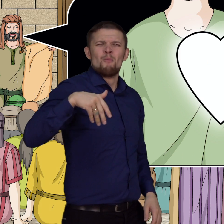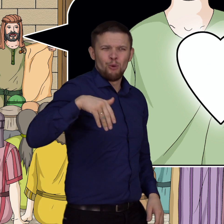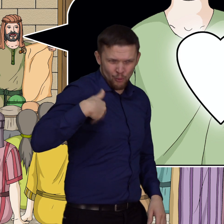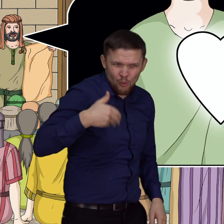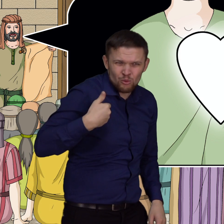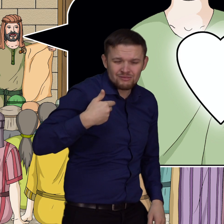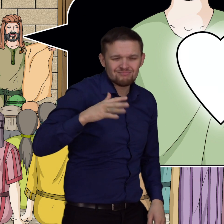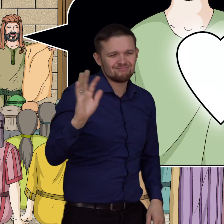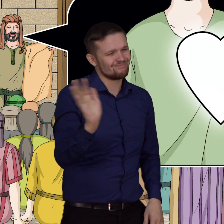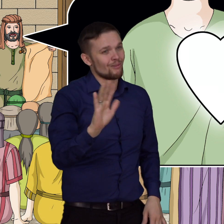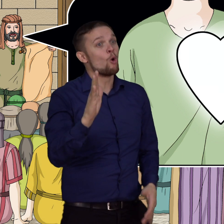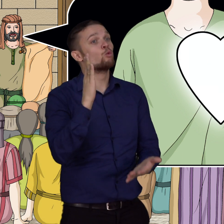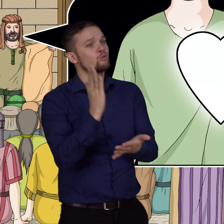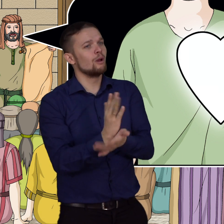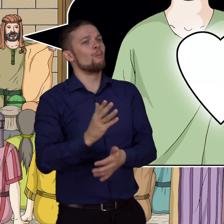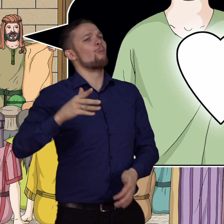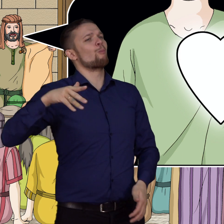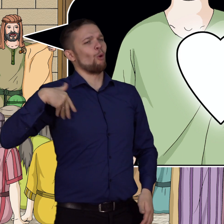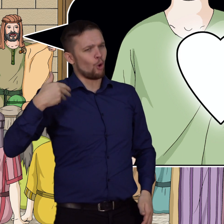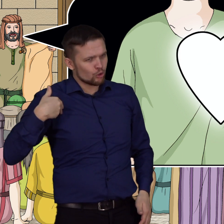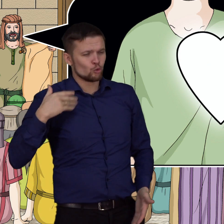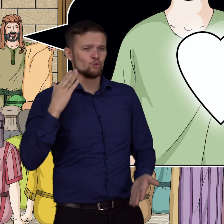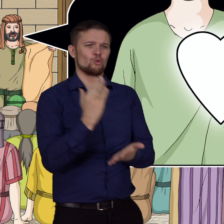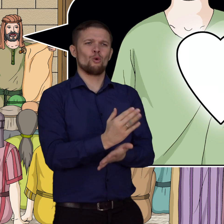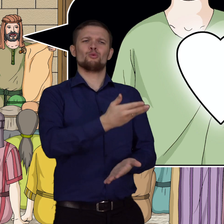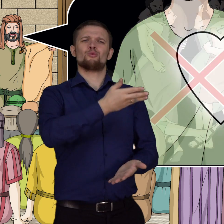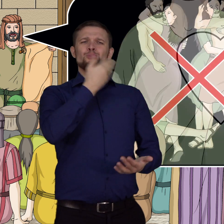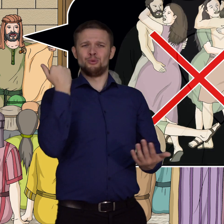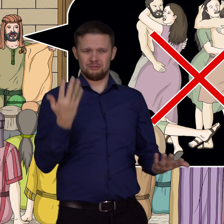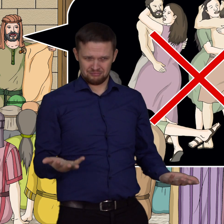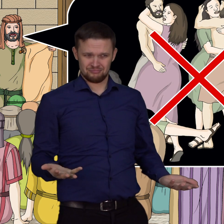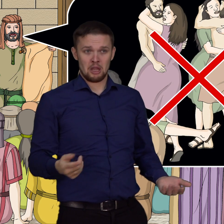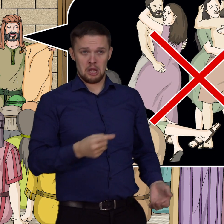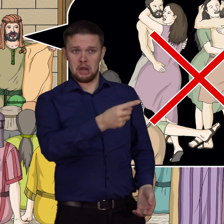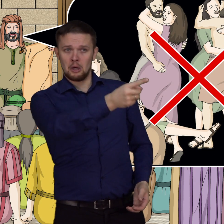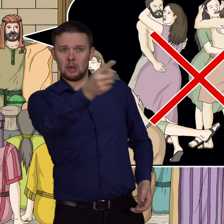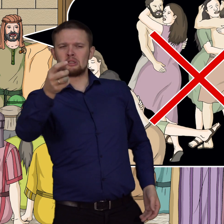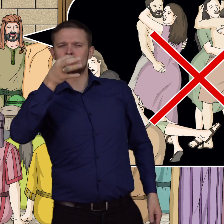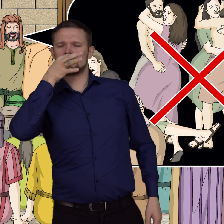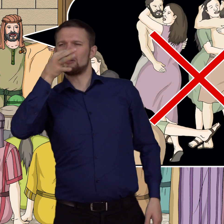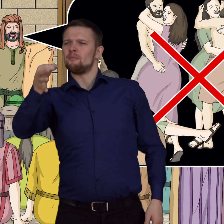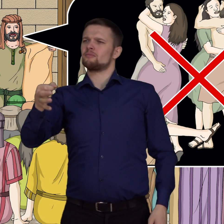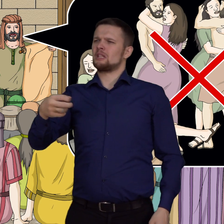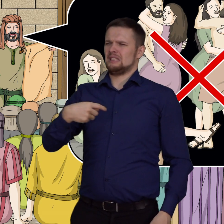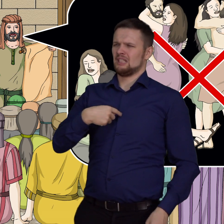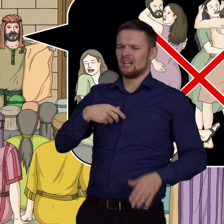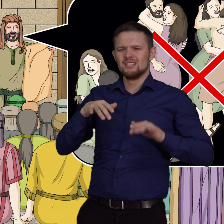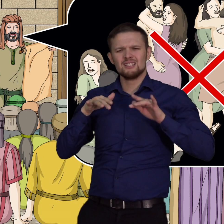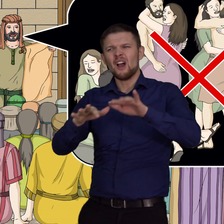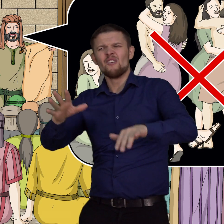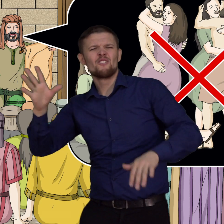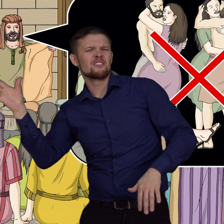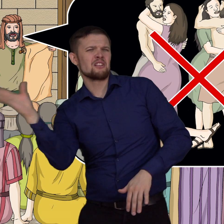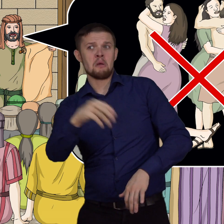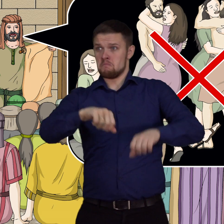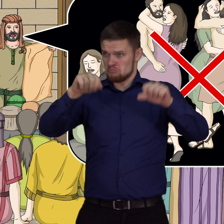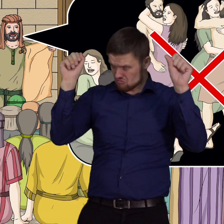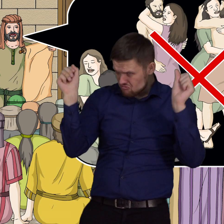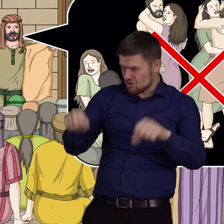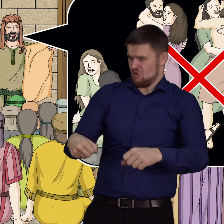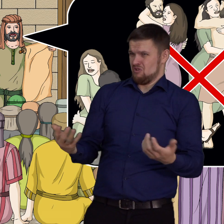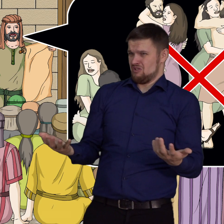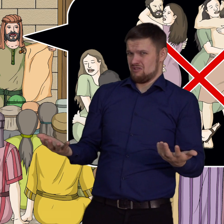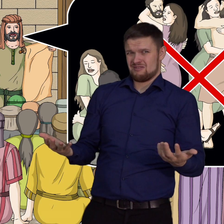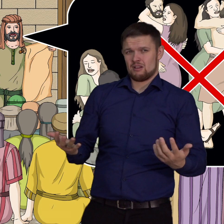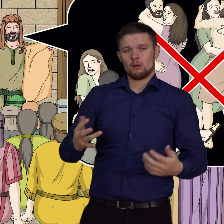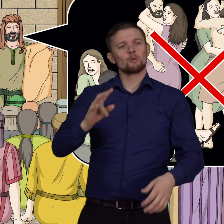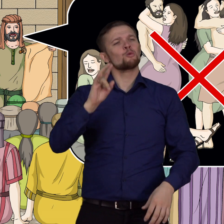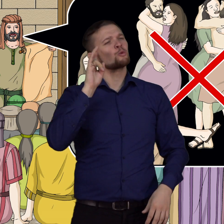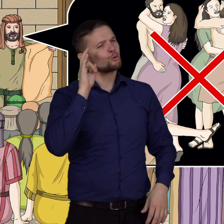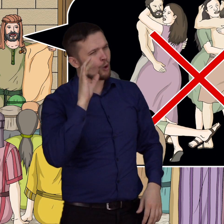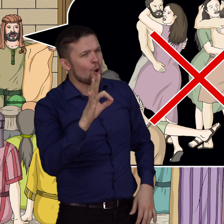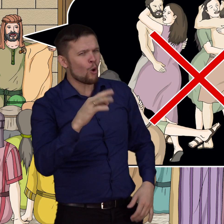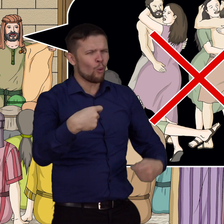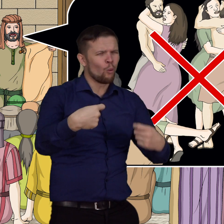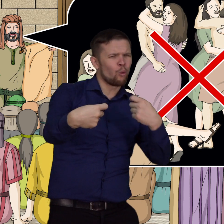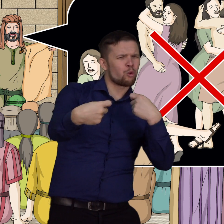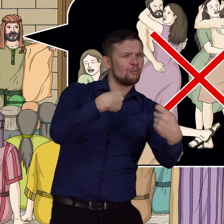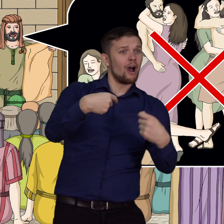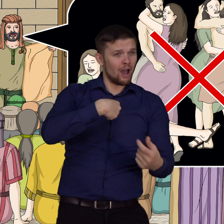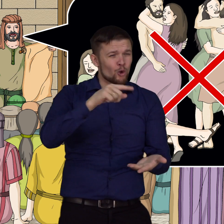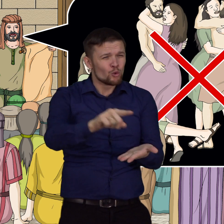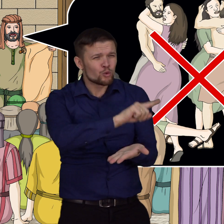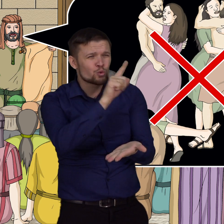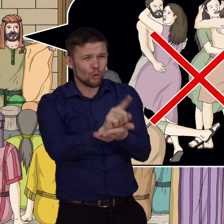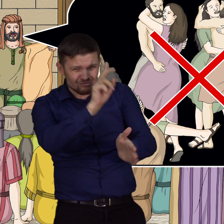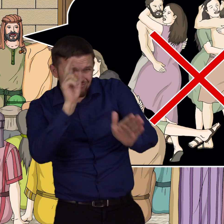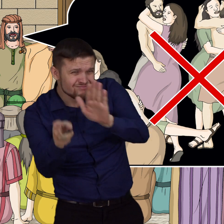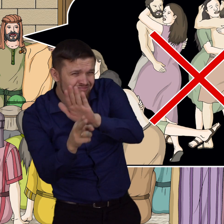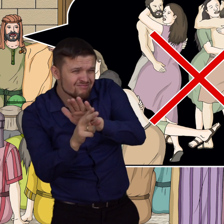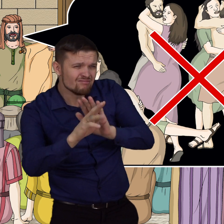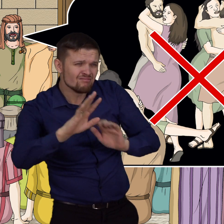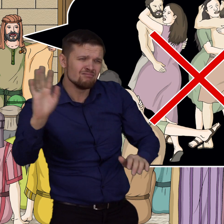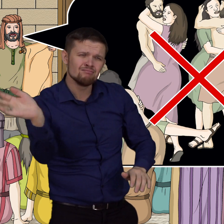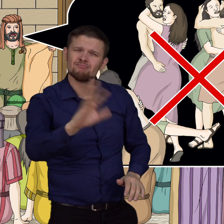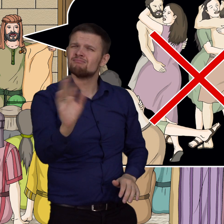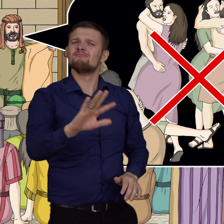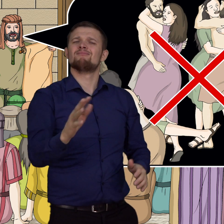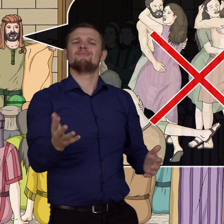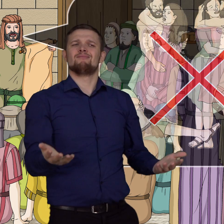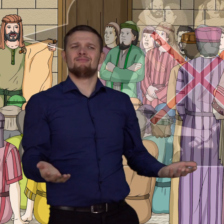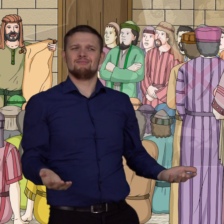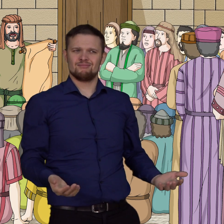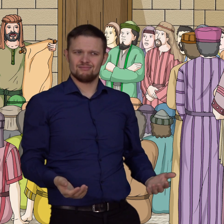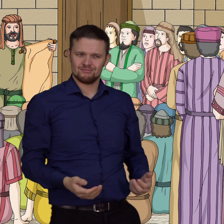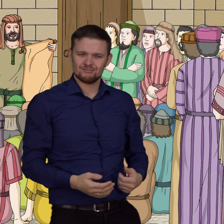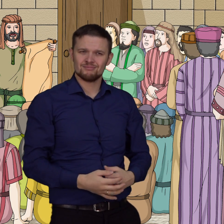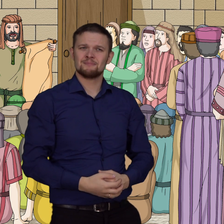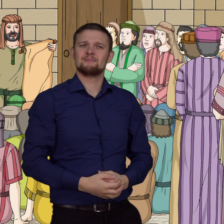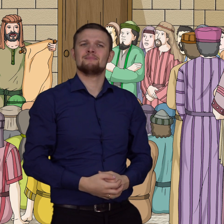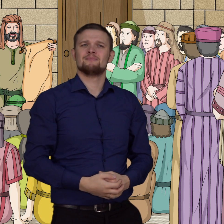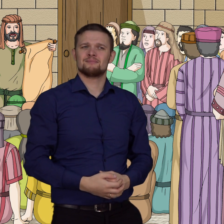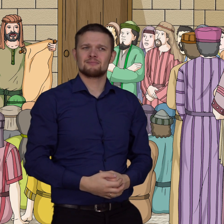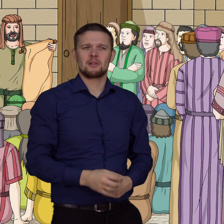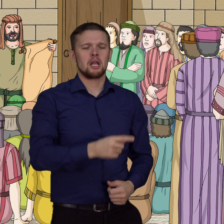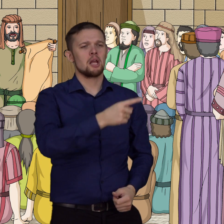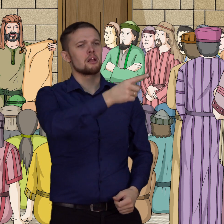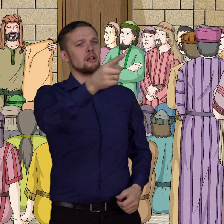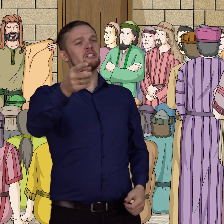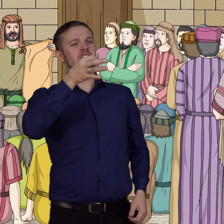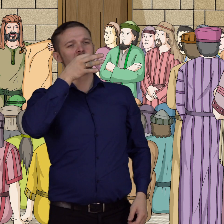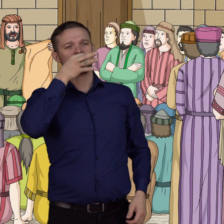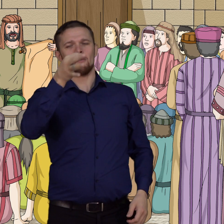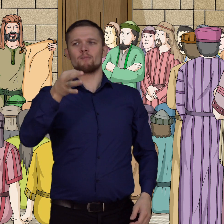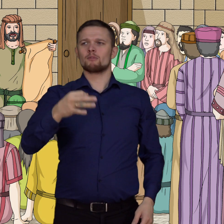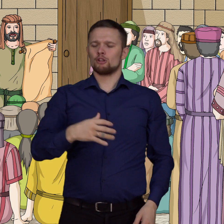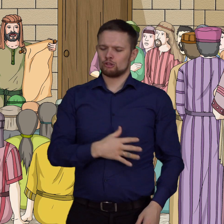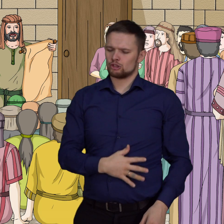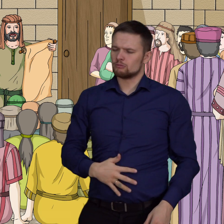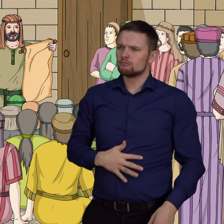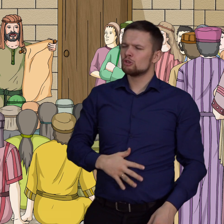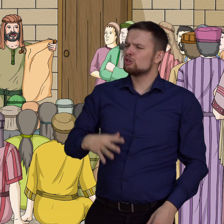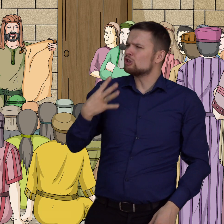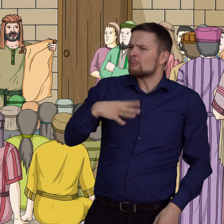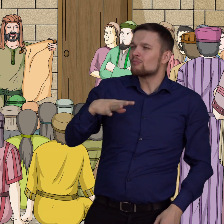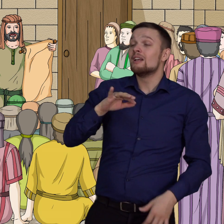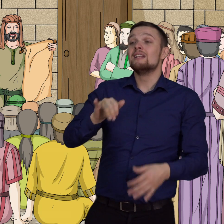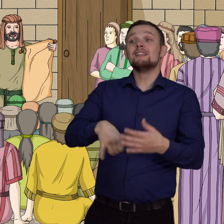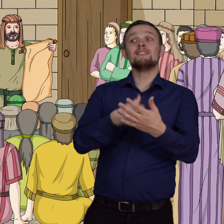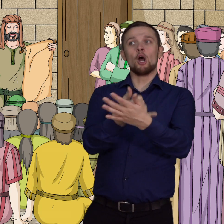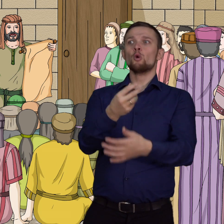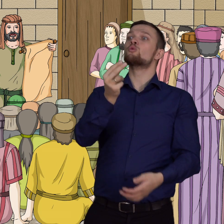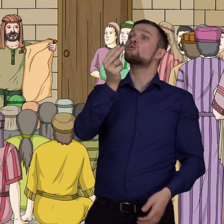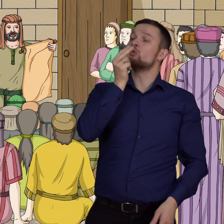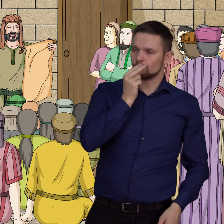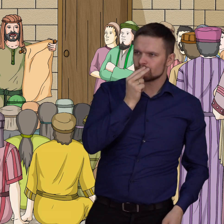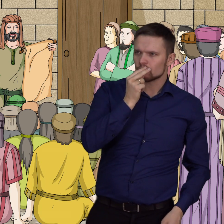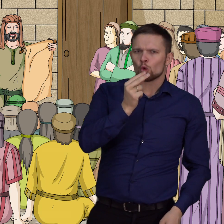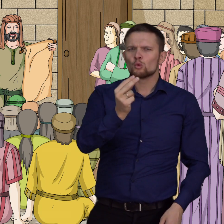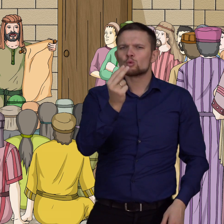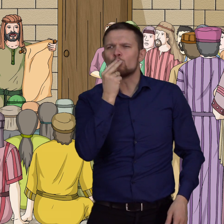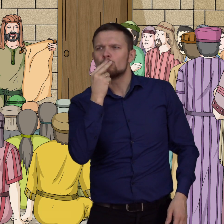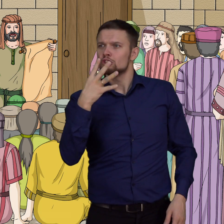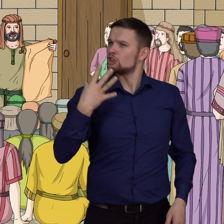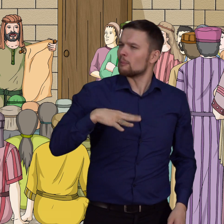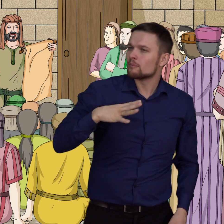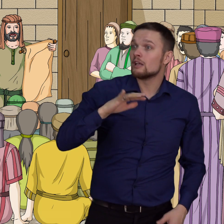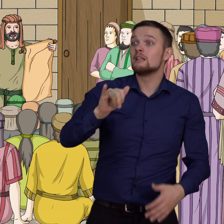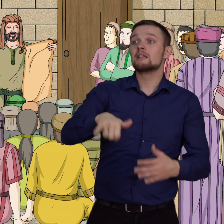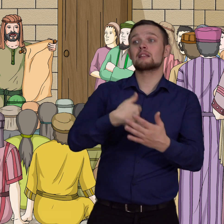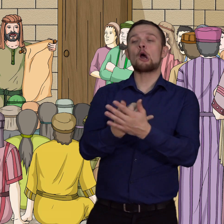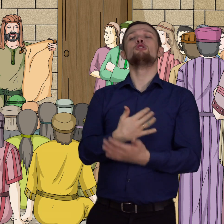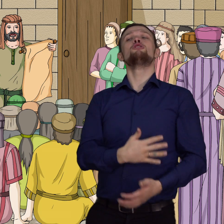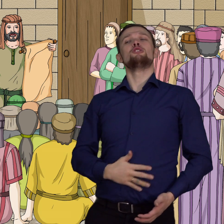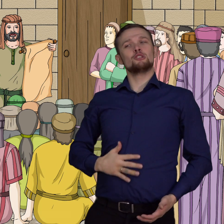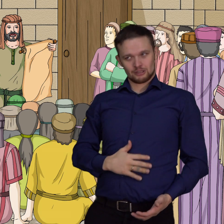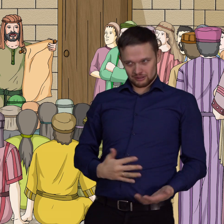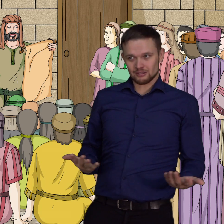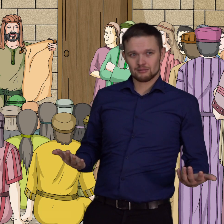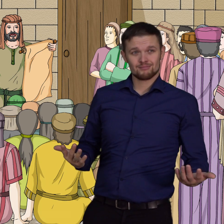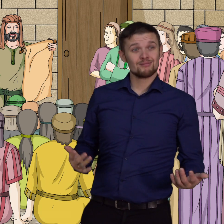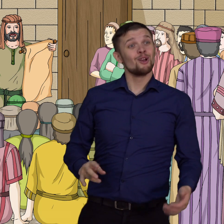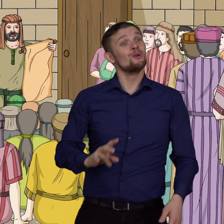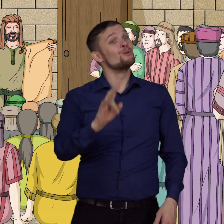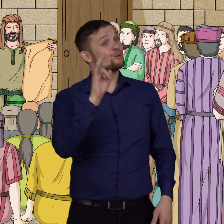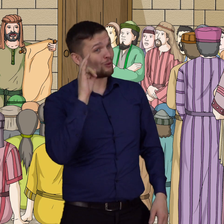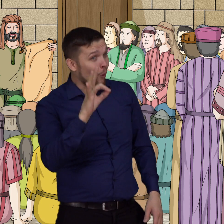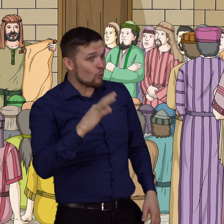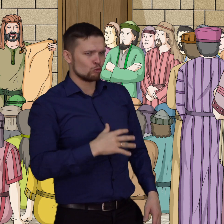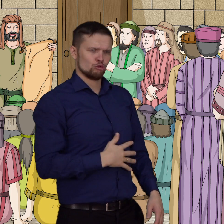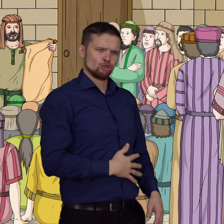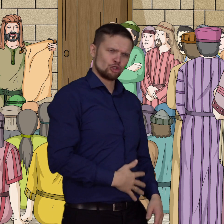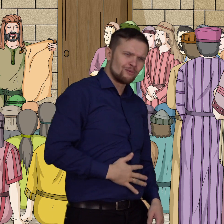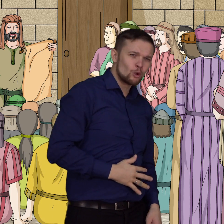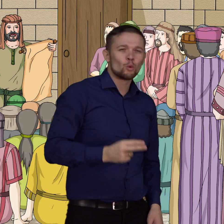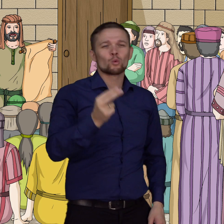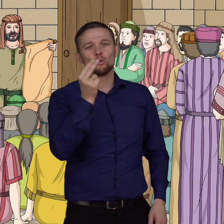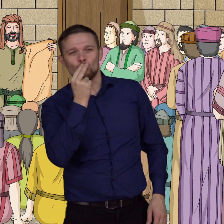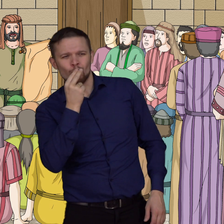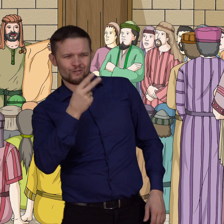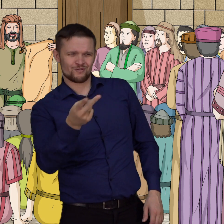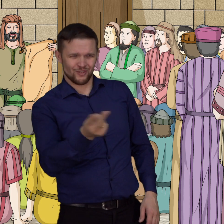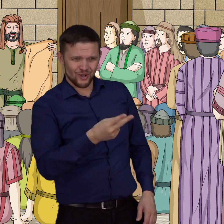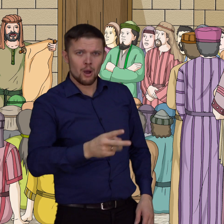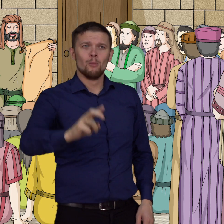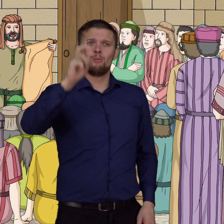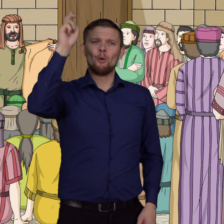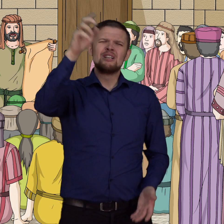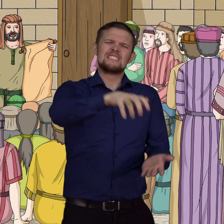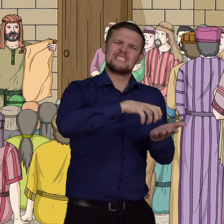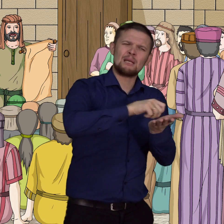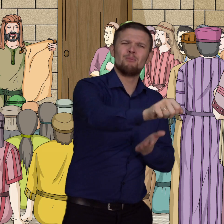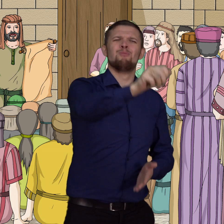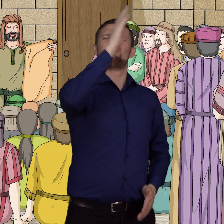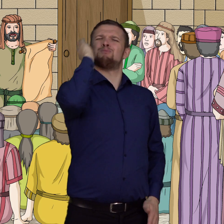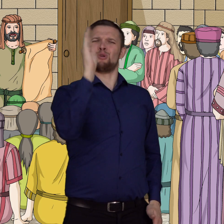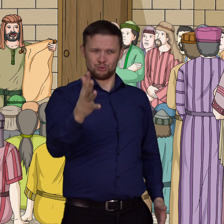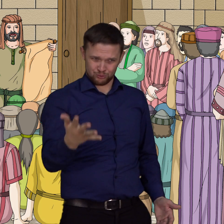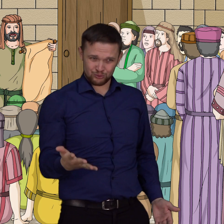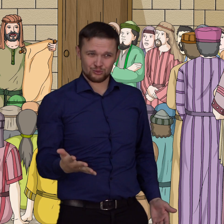“Everything is permissible for me,” but not everything is beneficial. “Everything is permissible for me,” but I will not be mastered by anything.